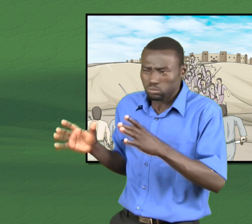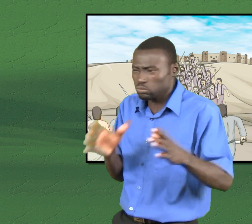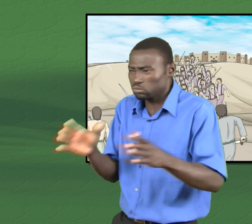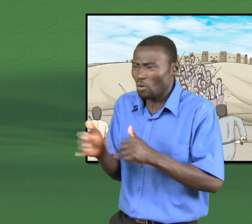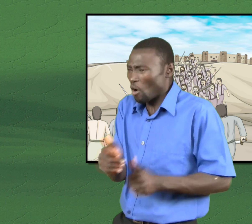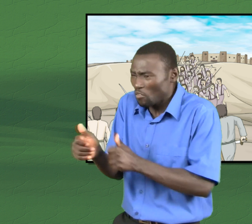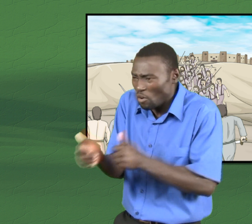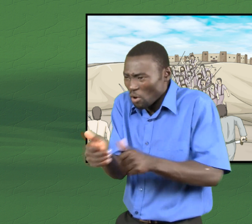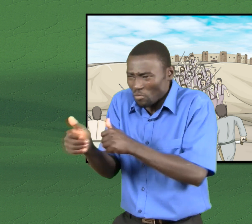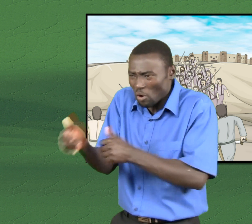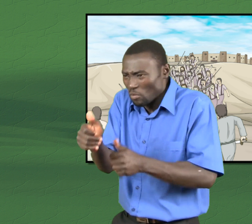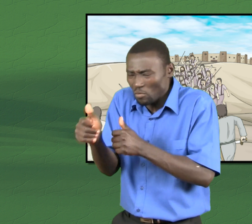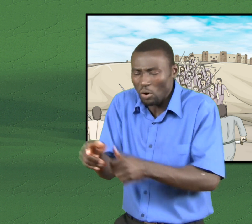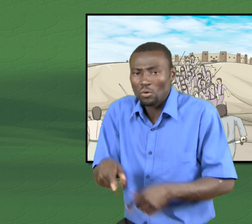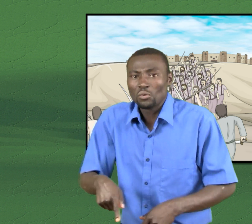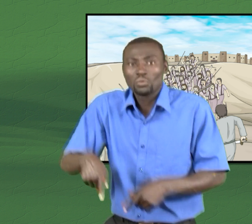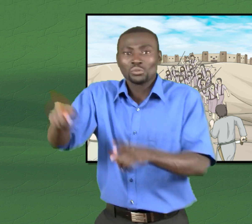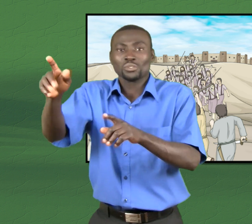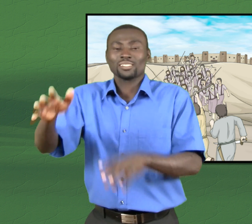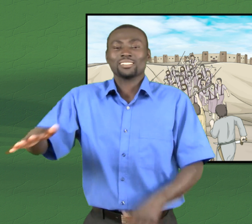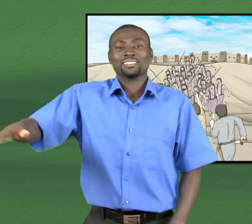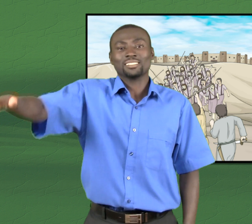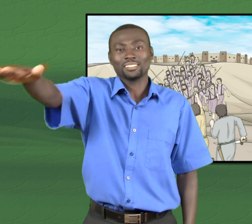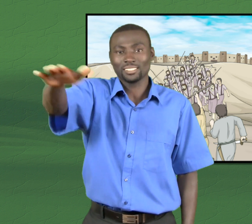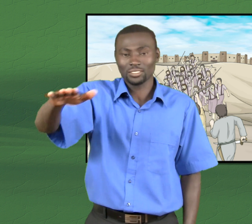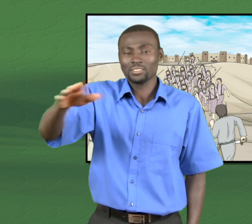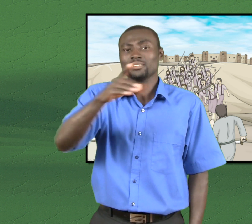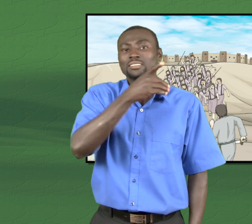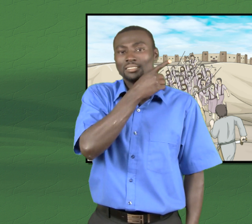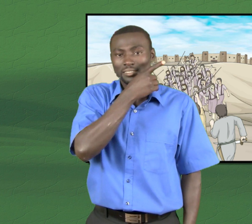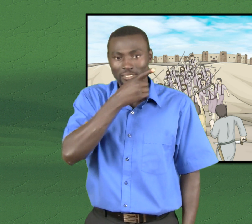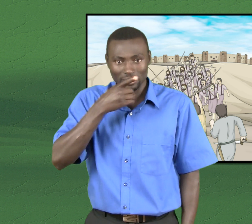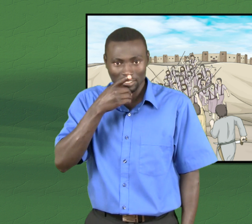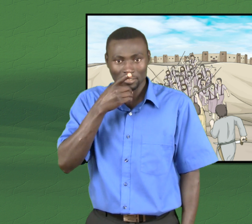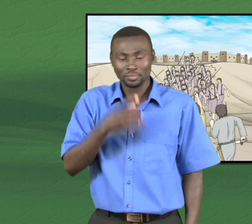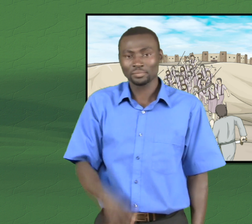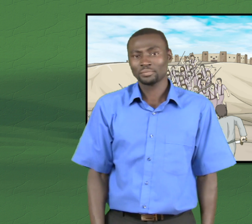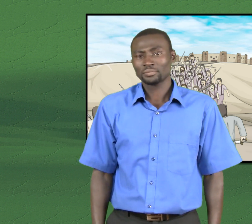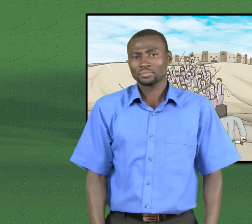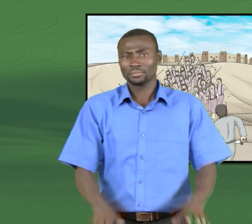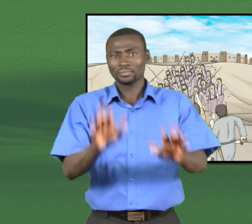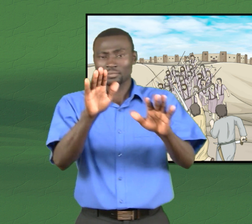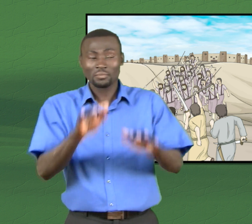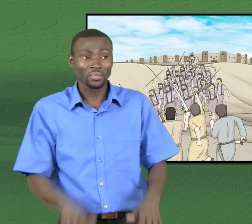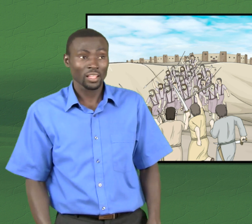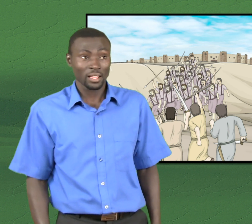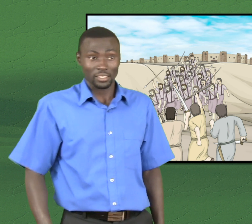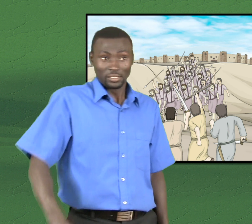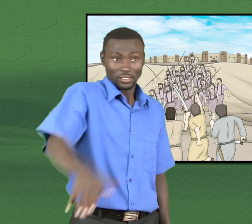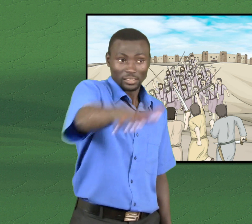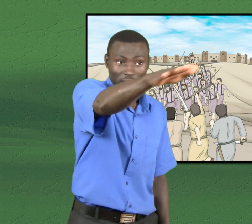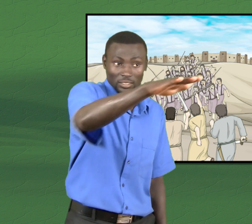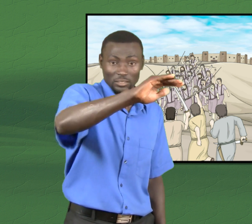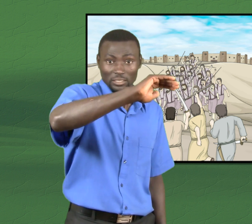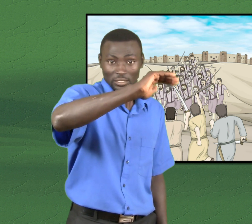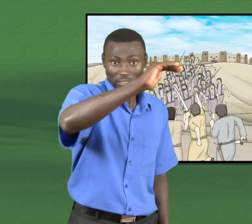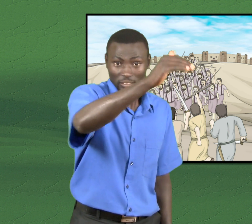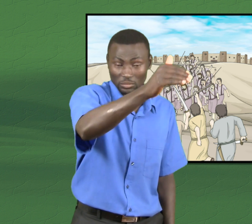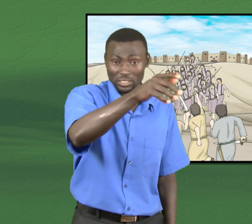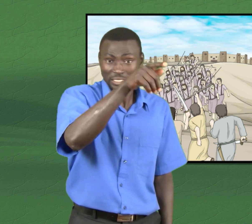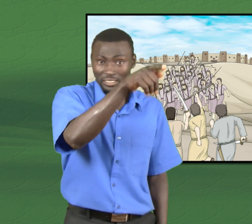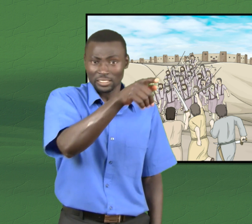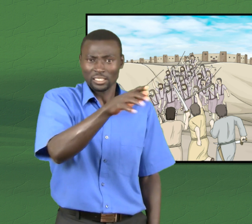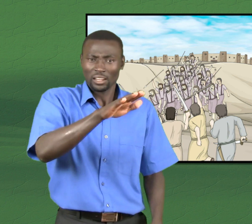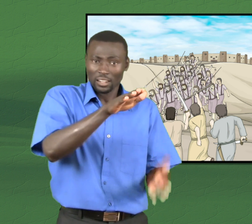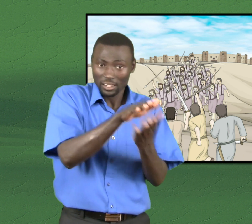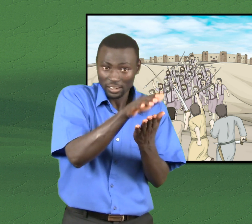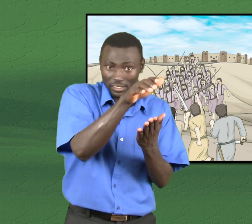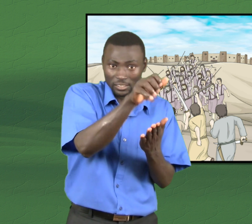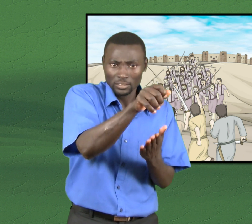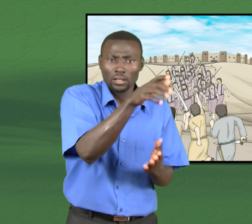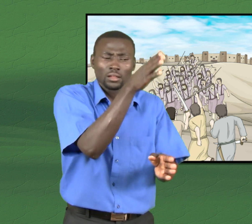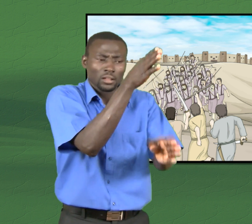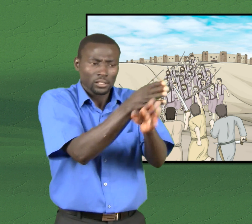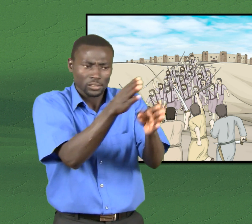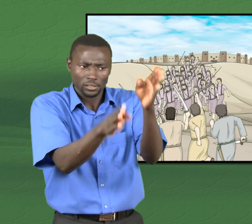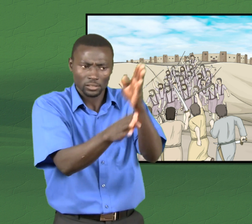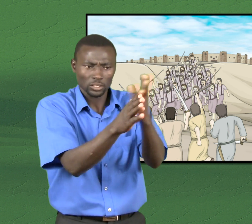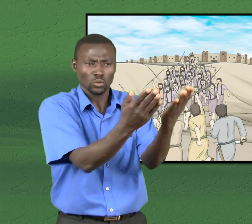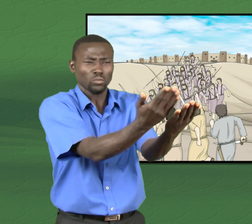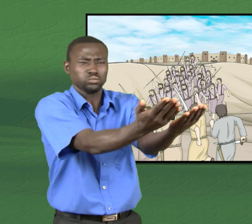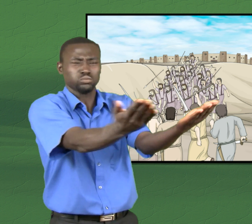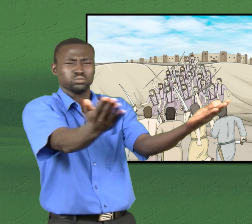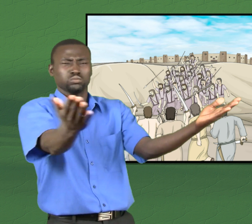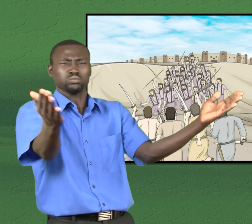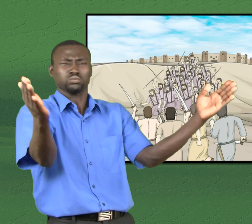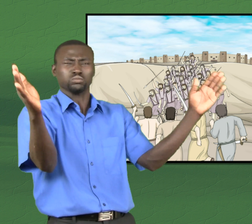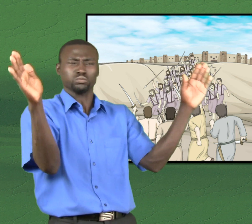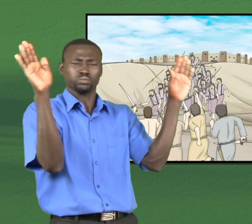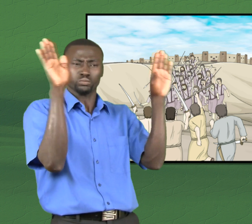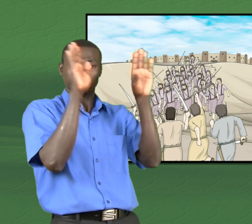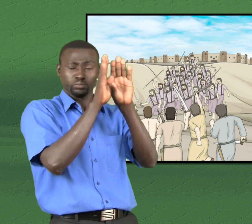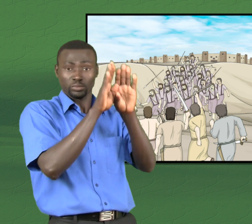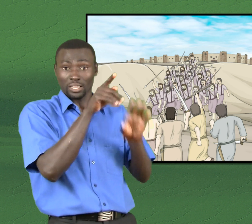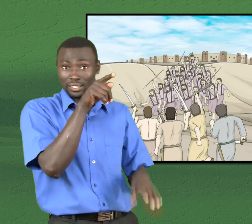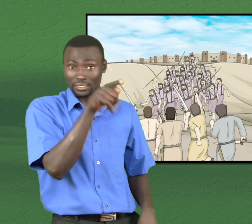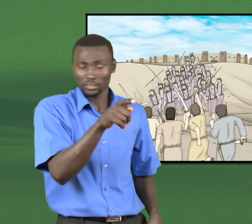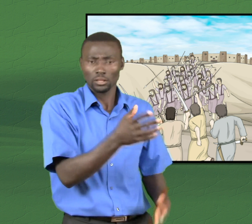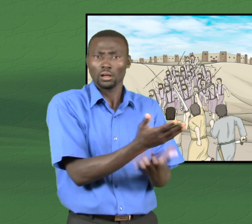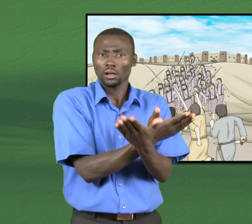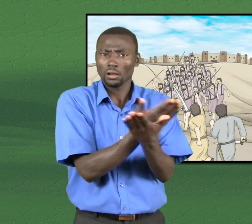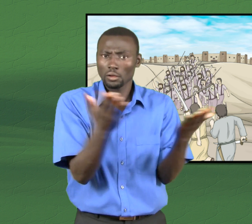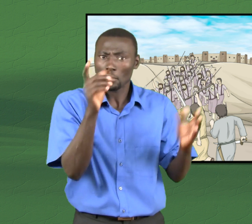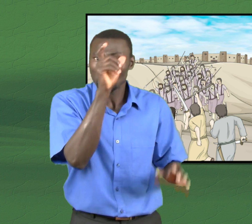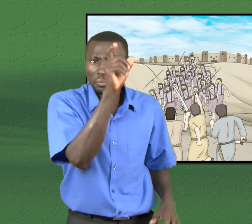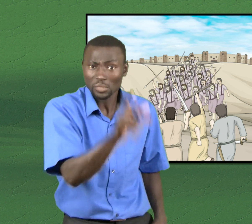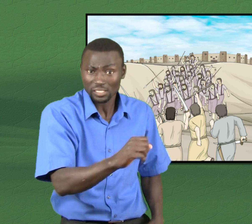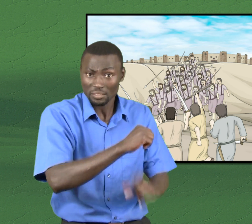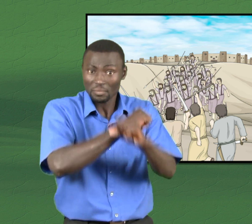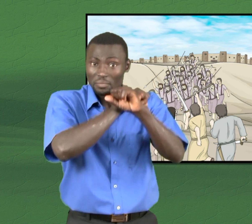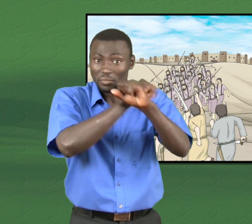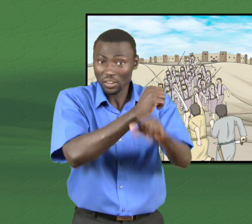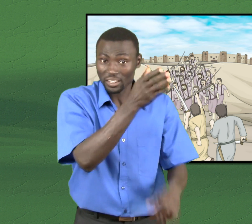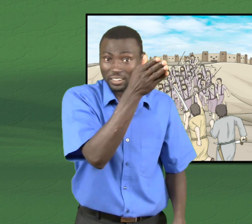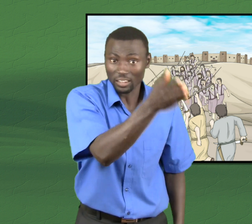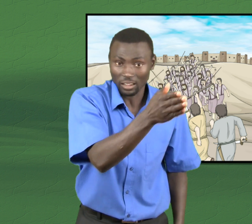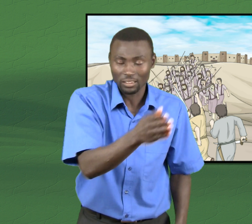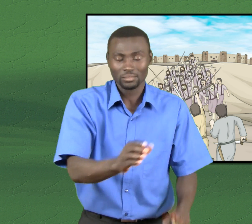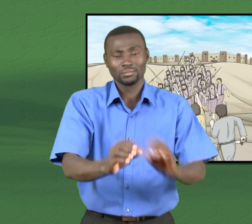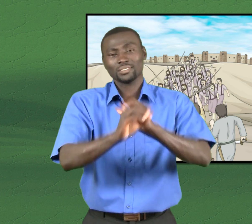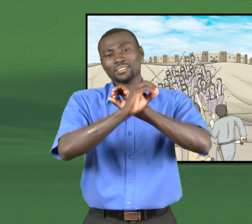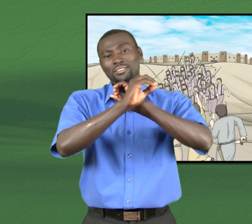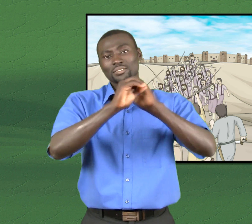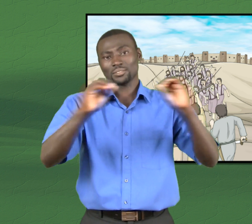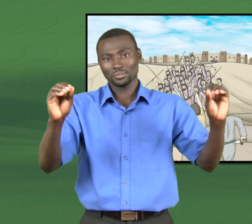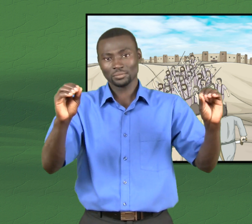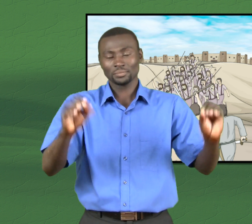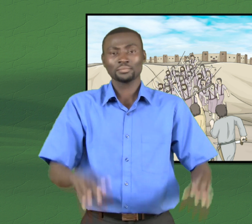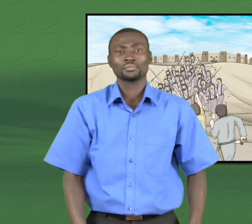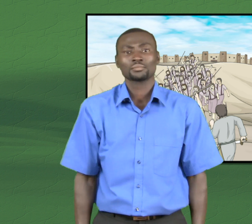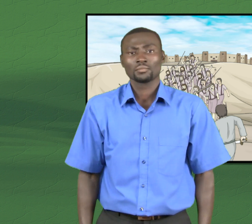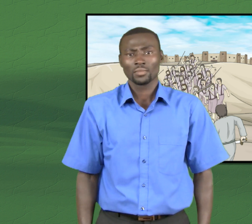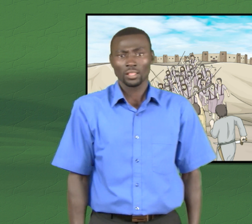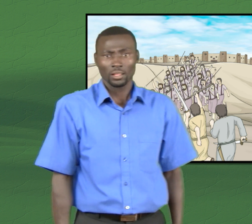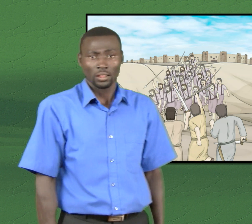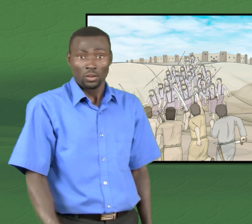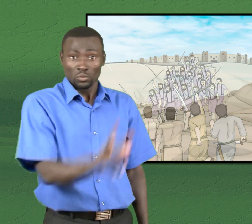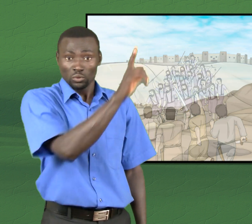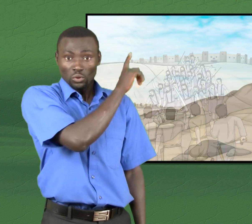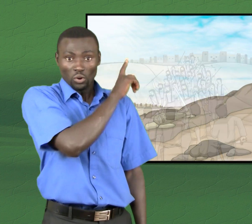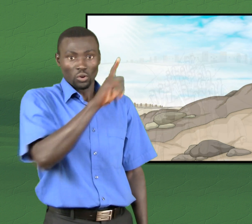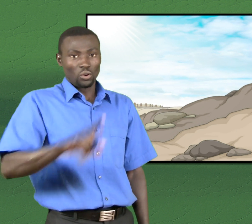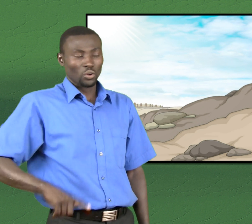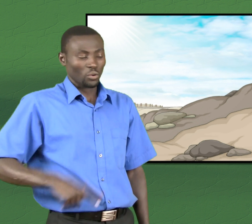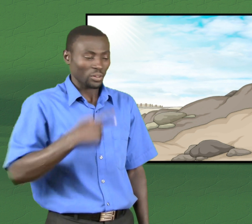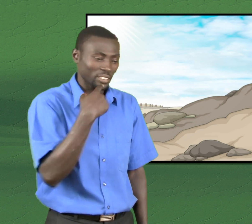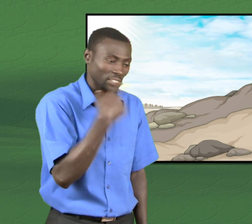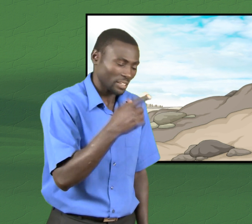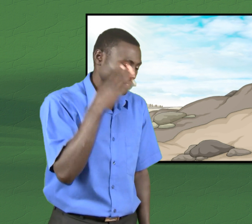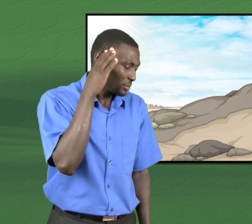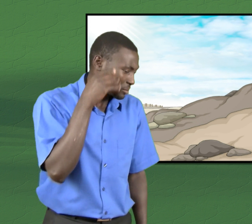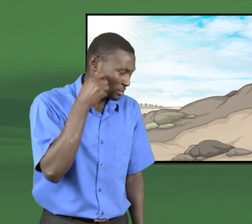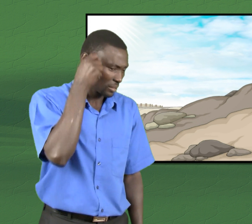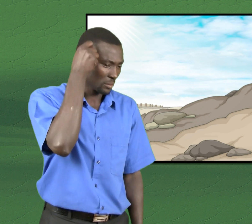Not a man was left in Ai or Bethel who did not go out after Israel, leaving the city wide open while they pursued Israel.